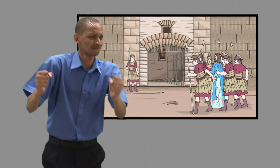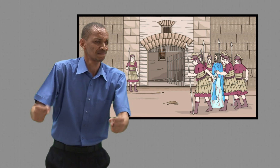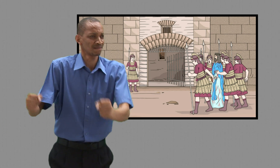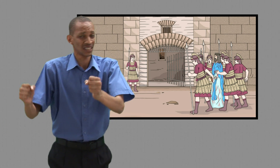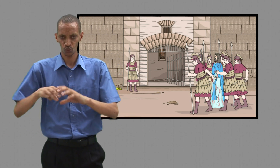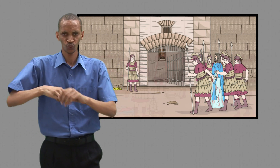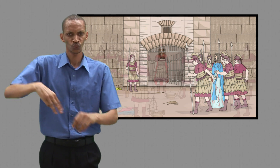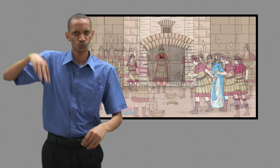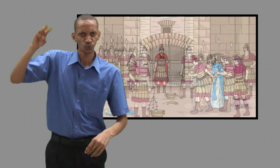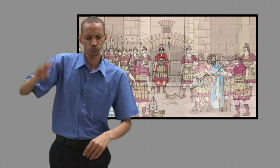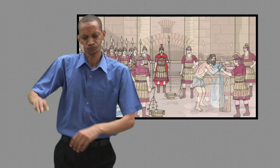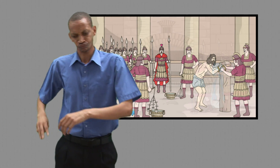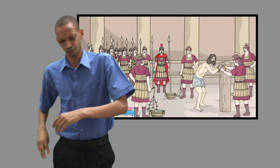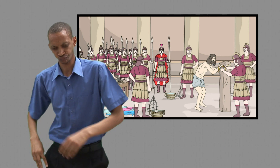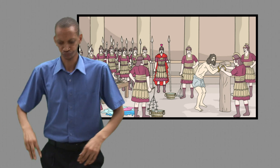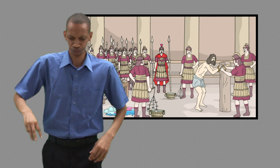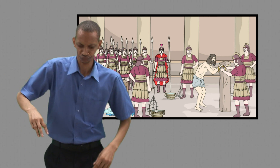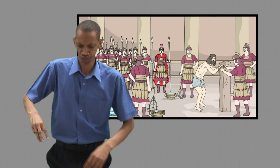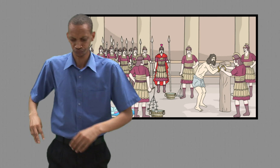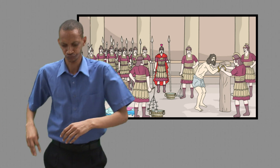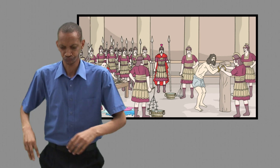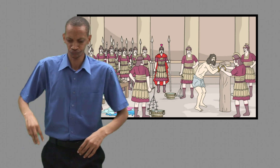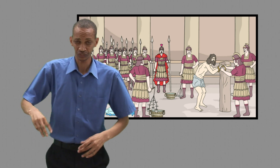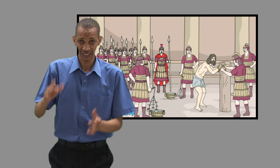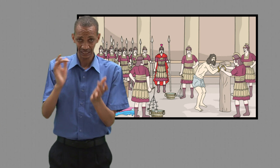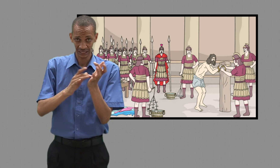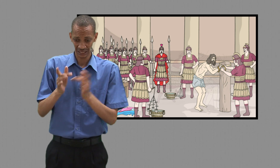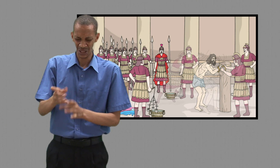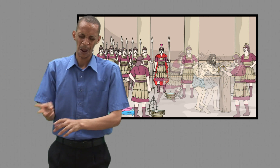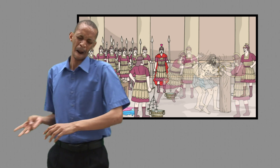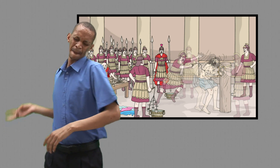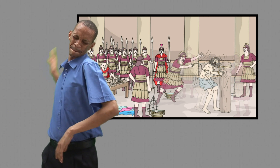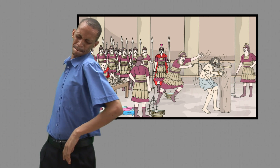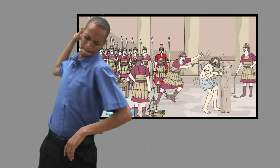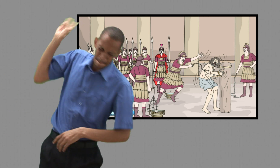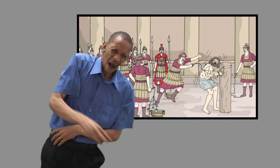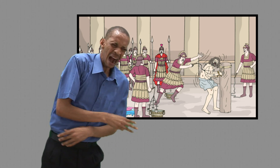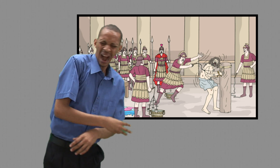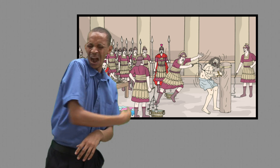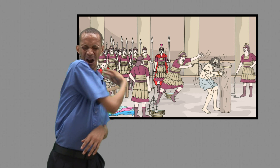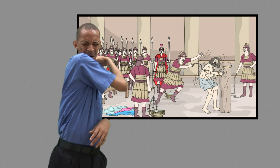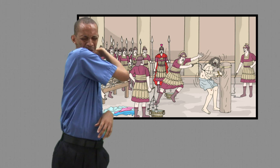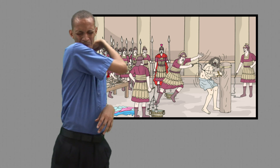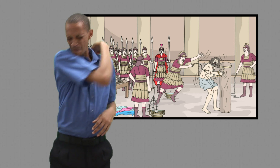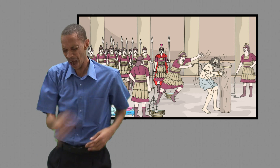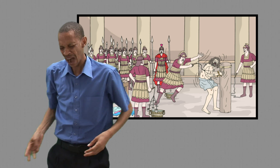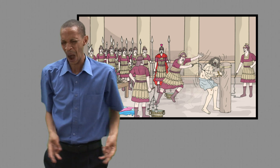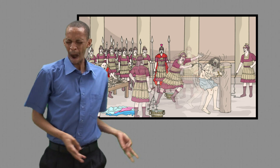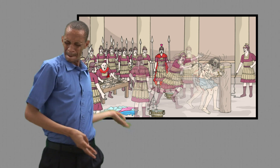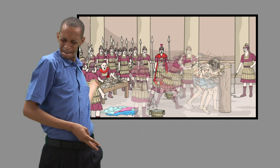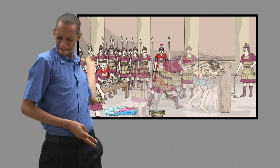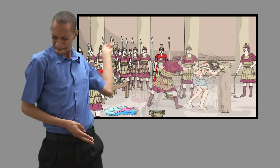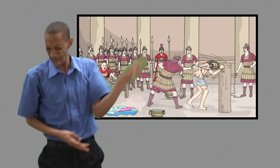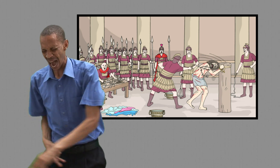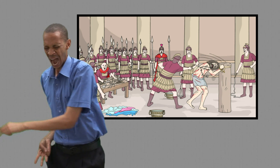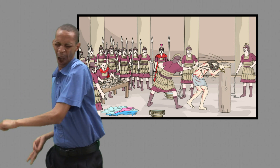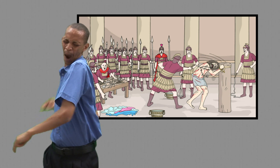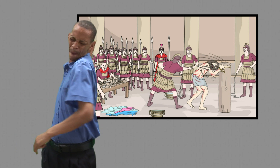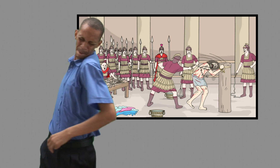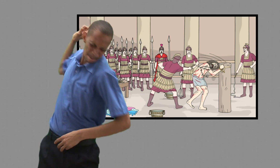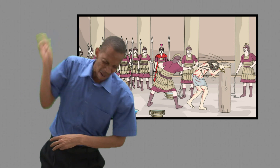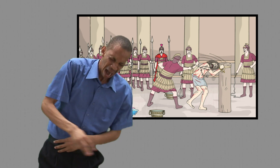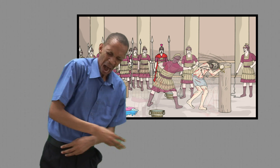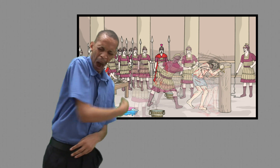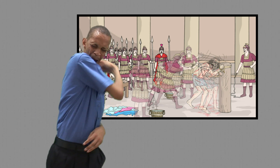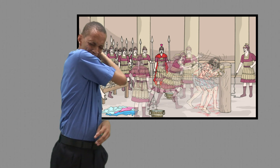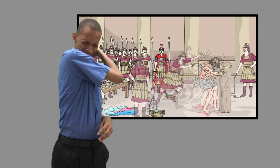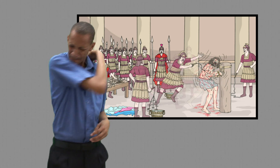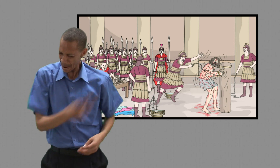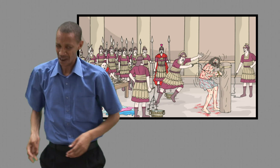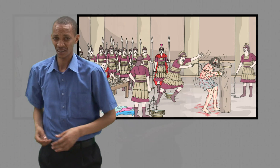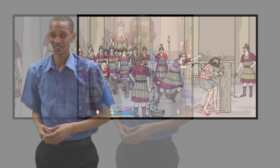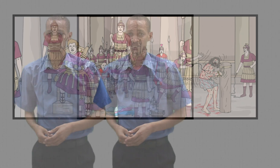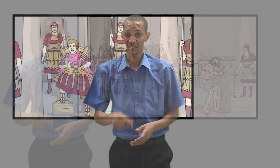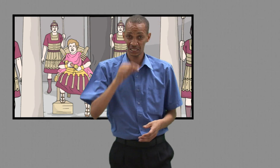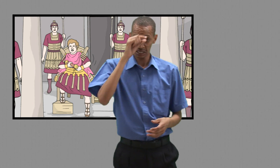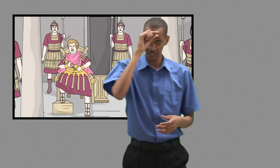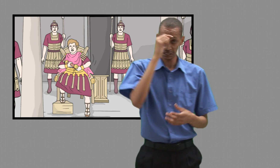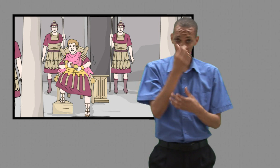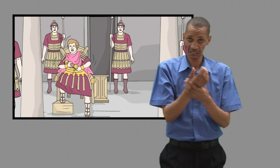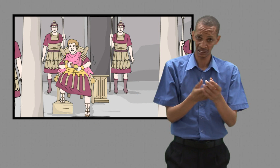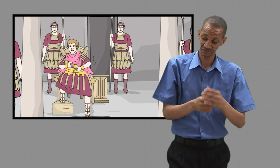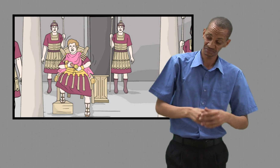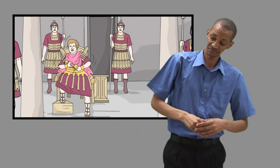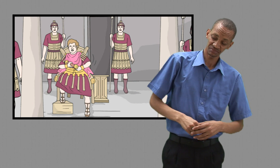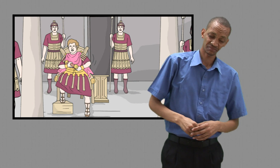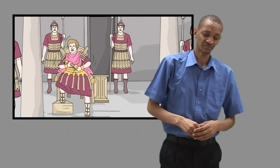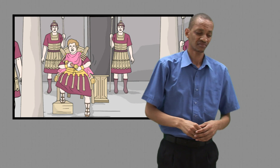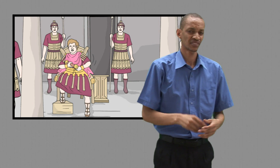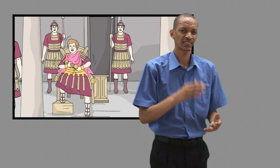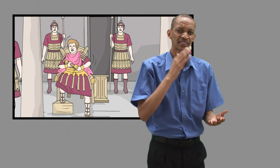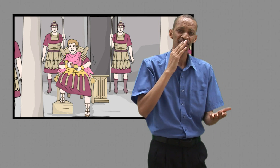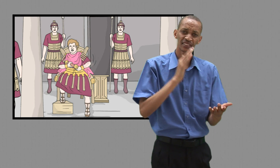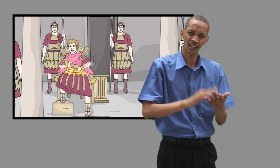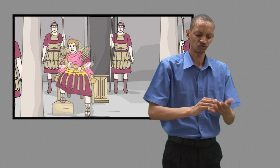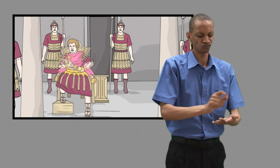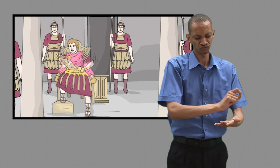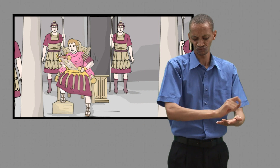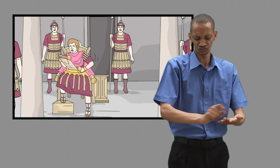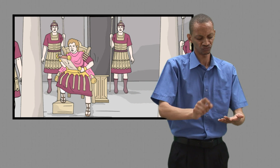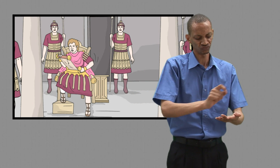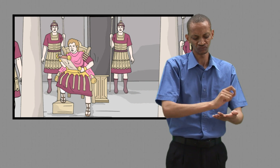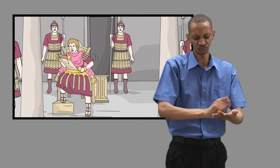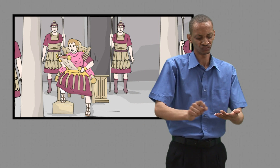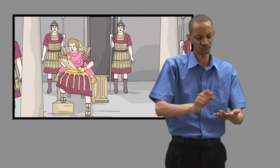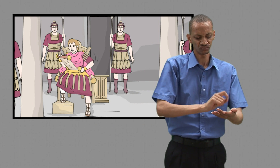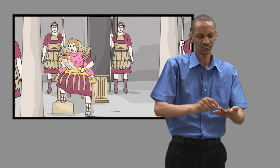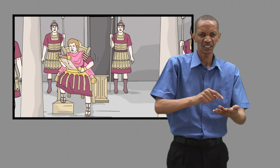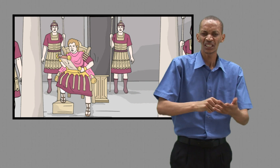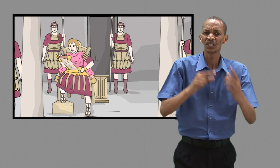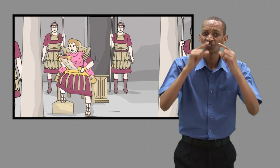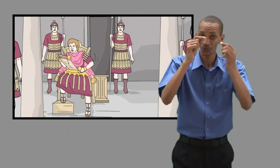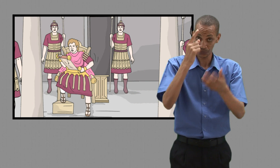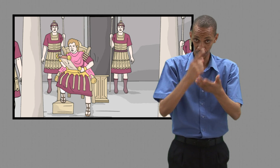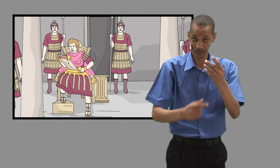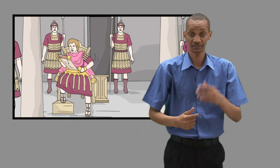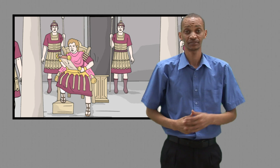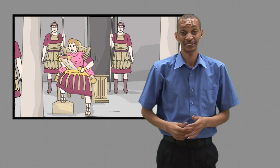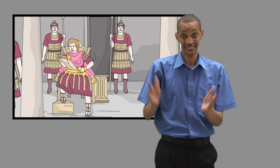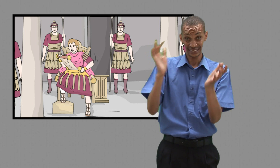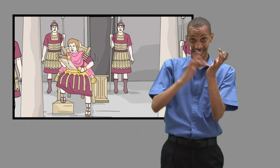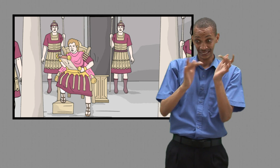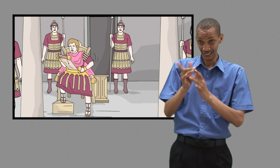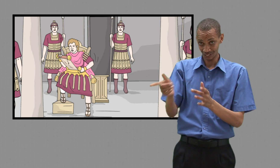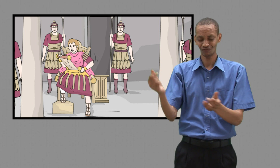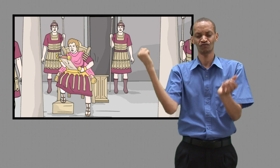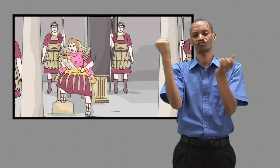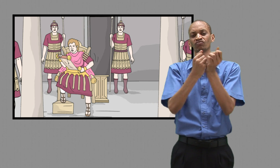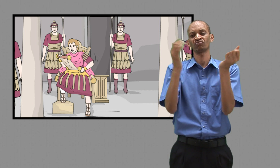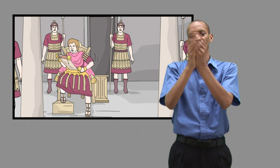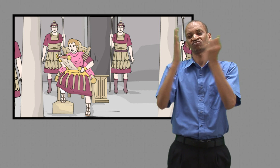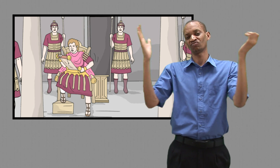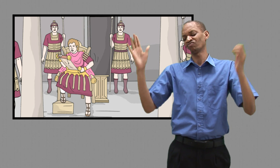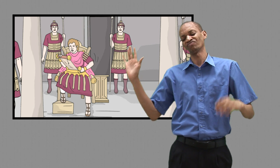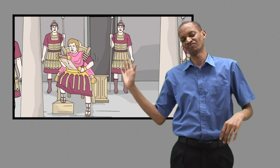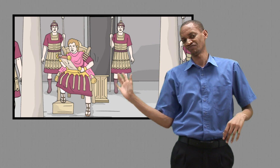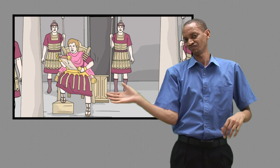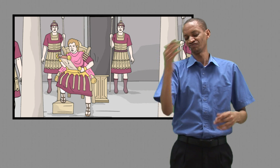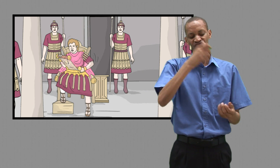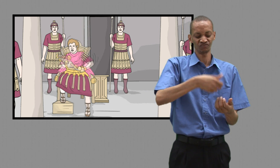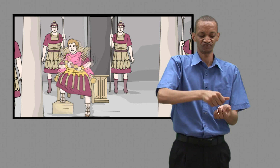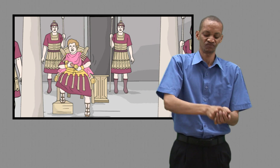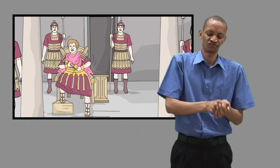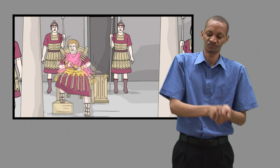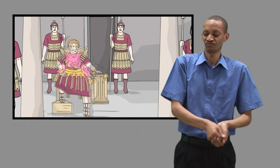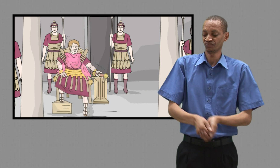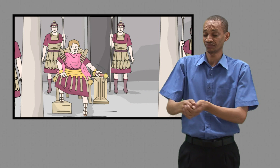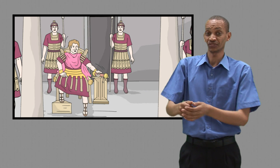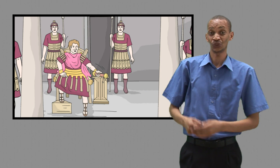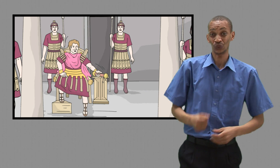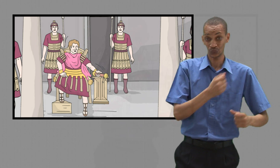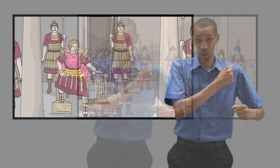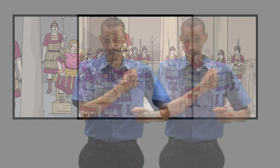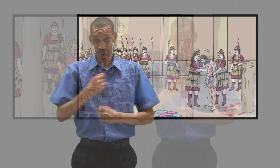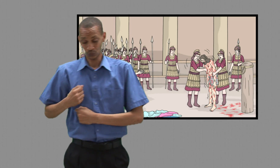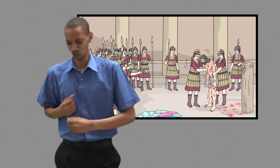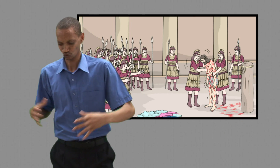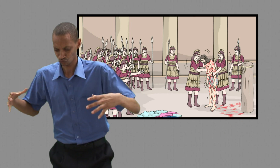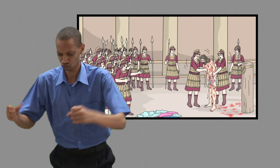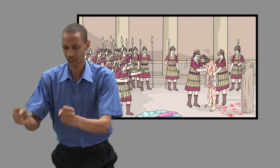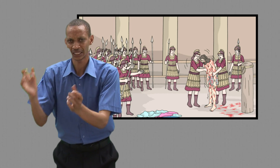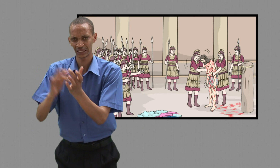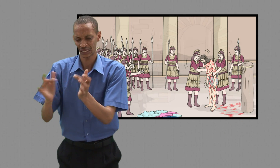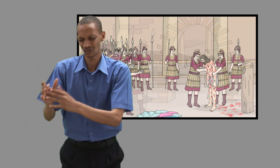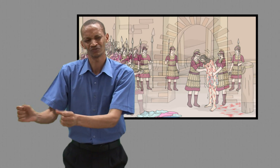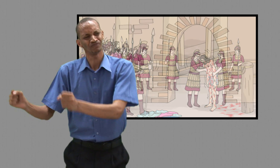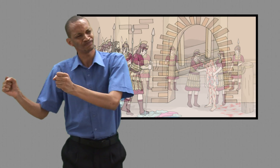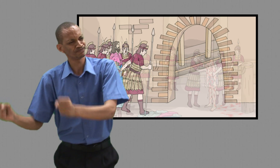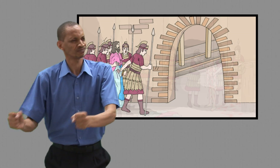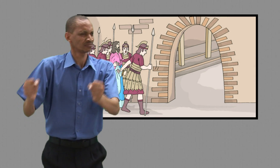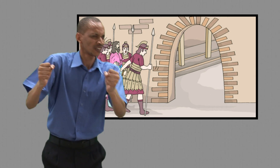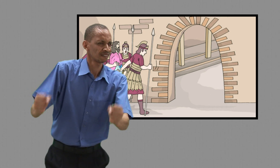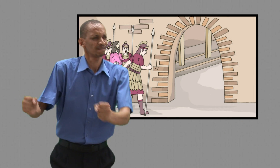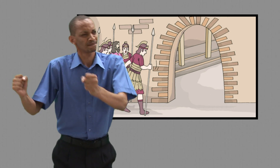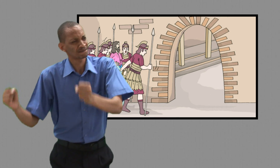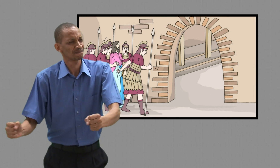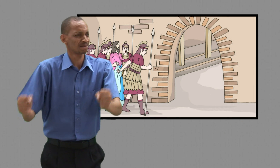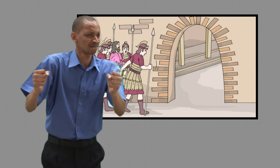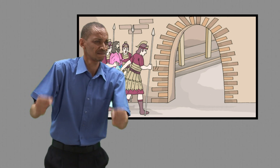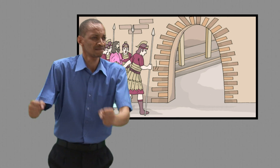But he had Jesus flogged, and handed Him over to be crucified.